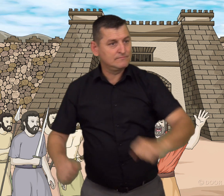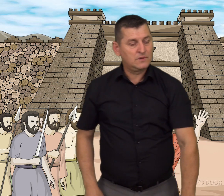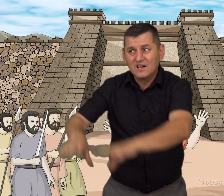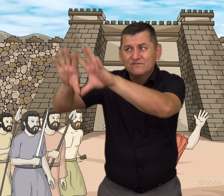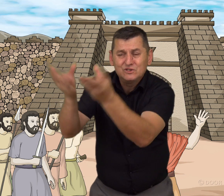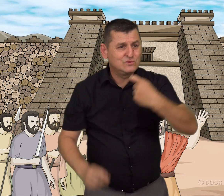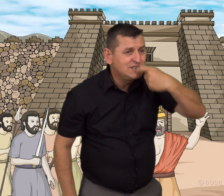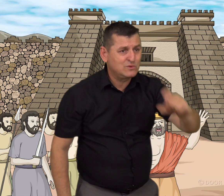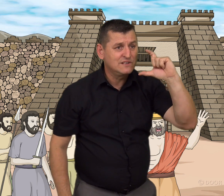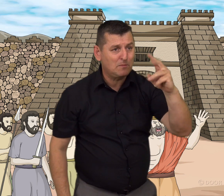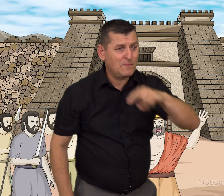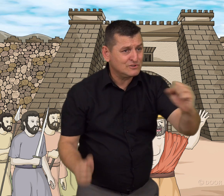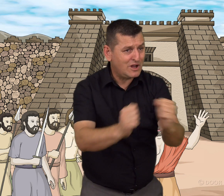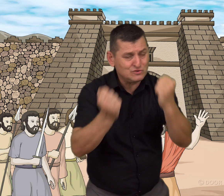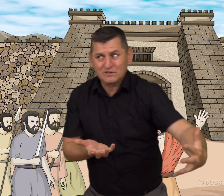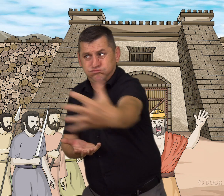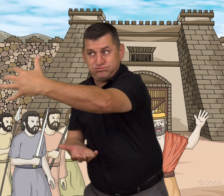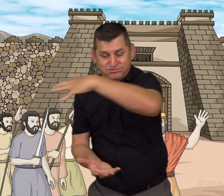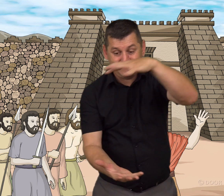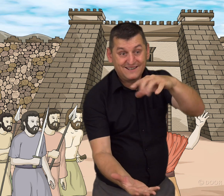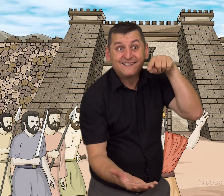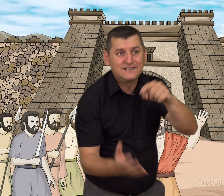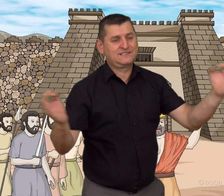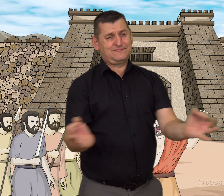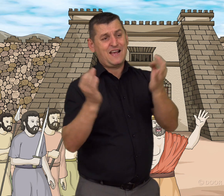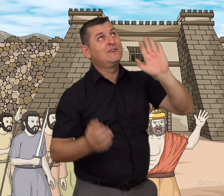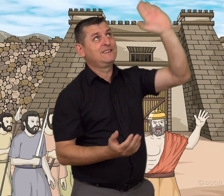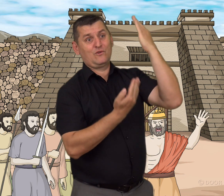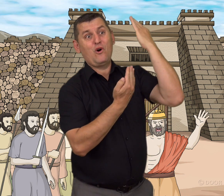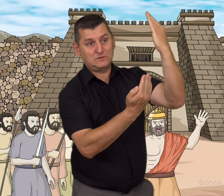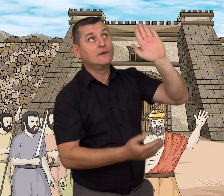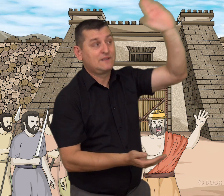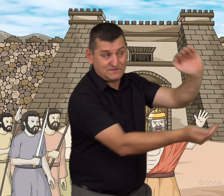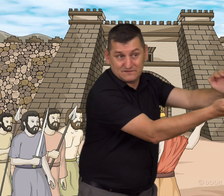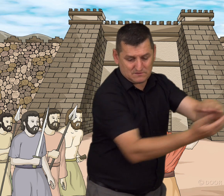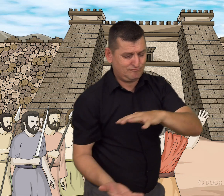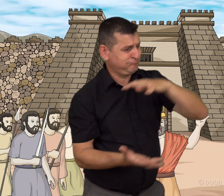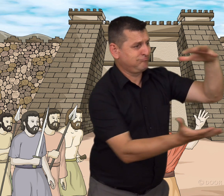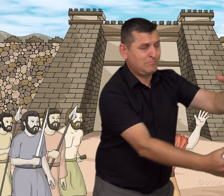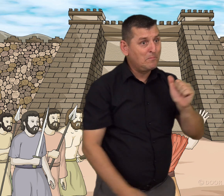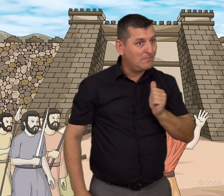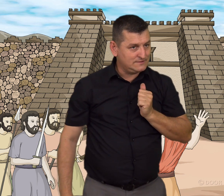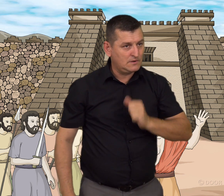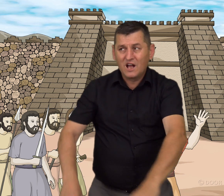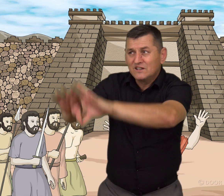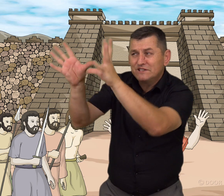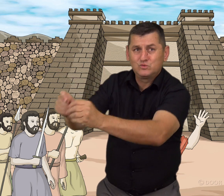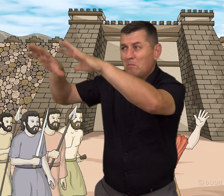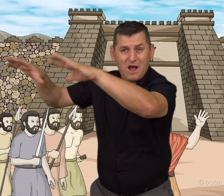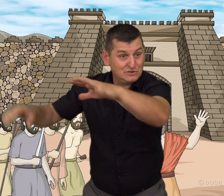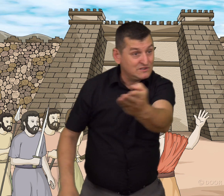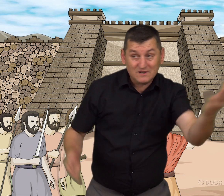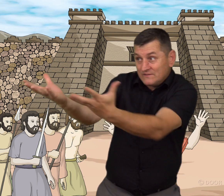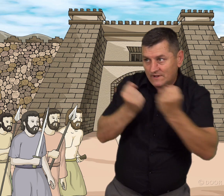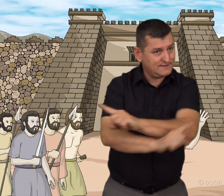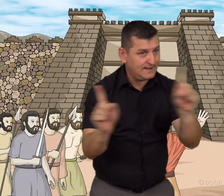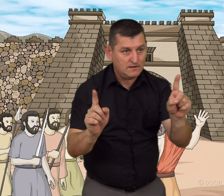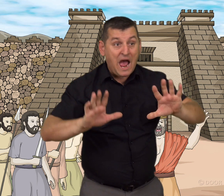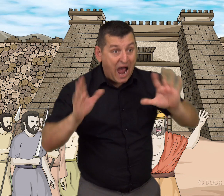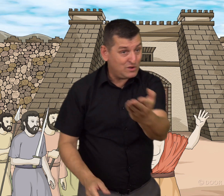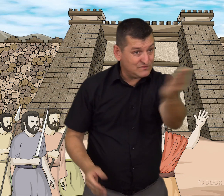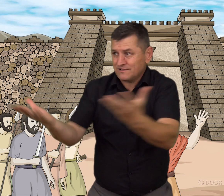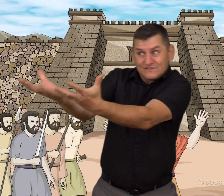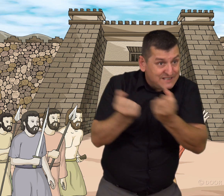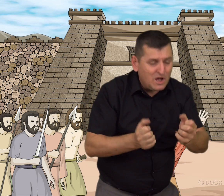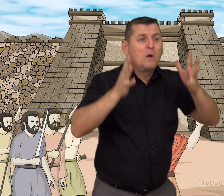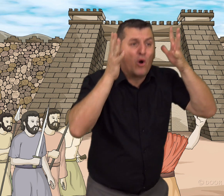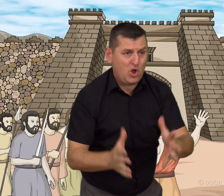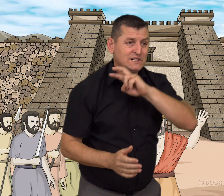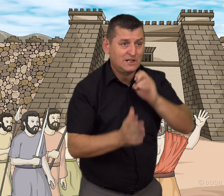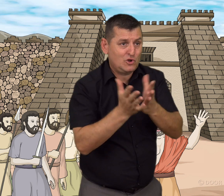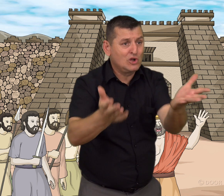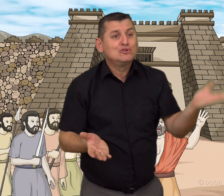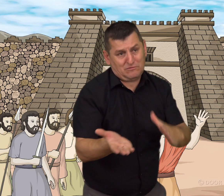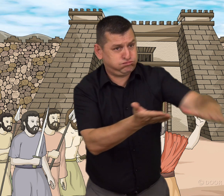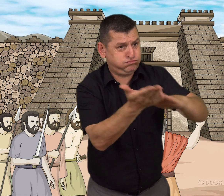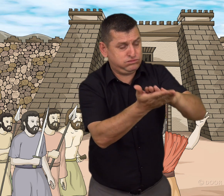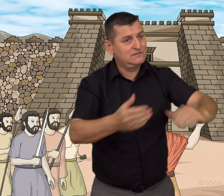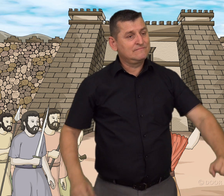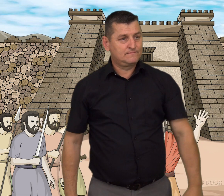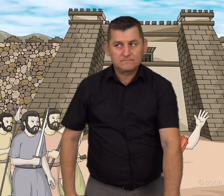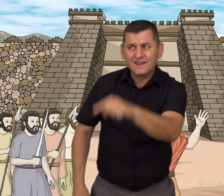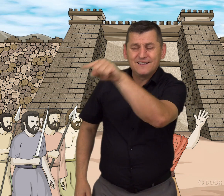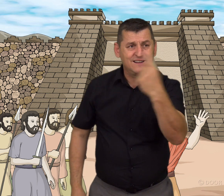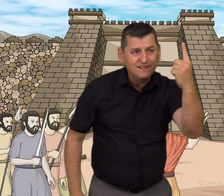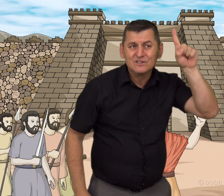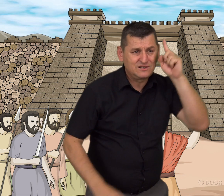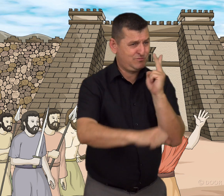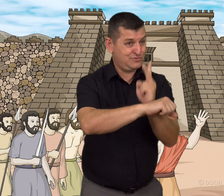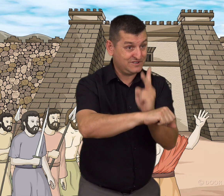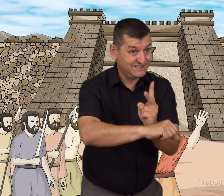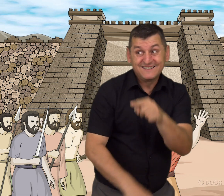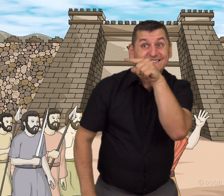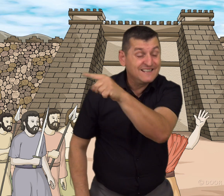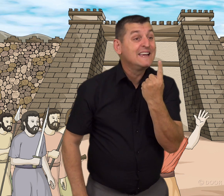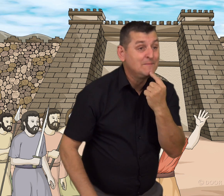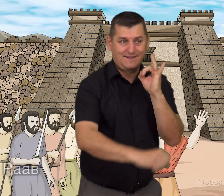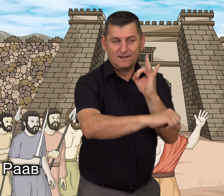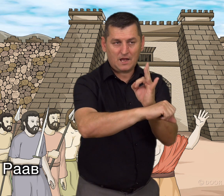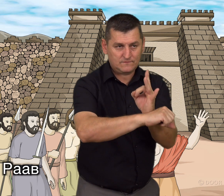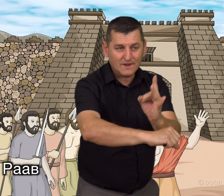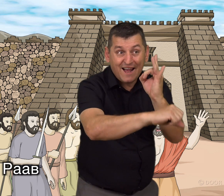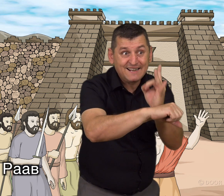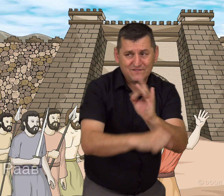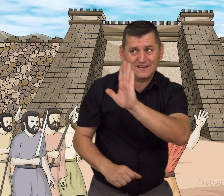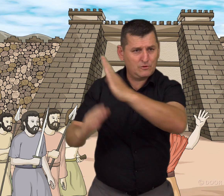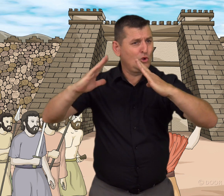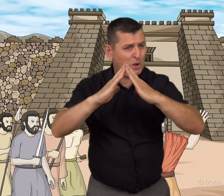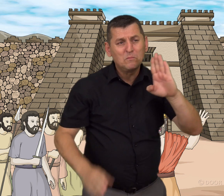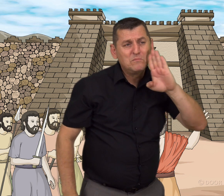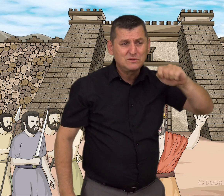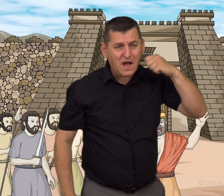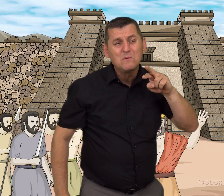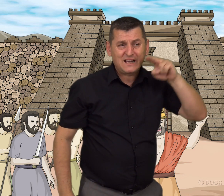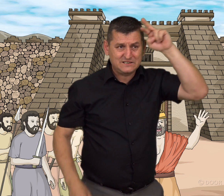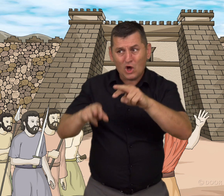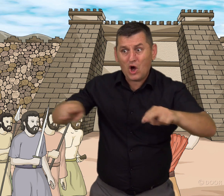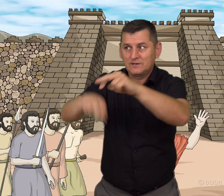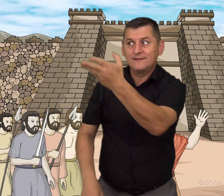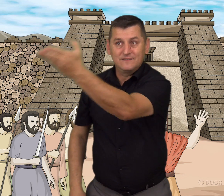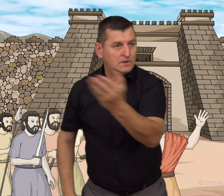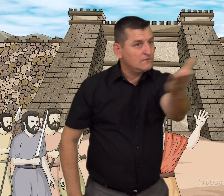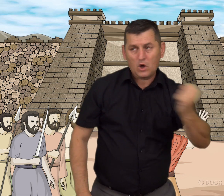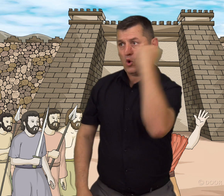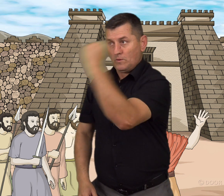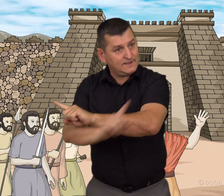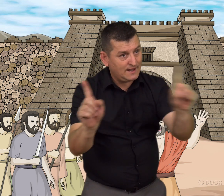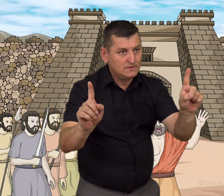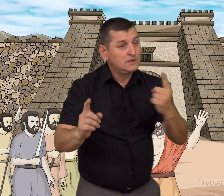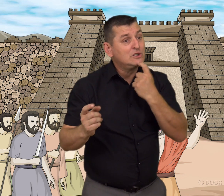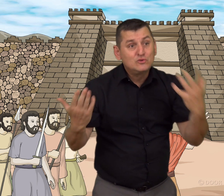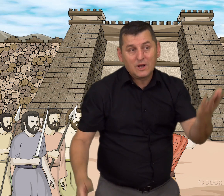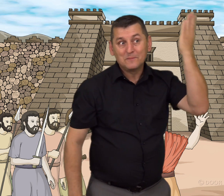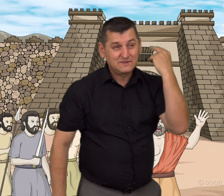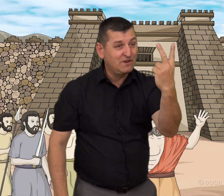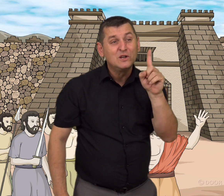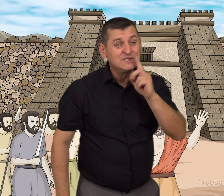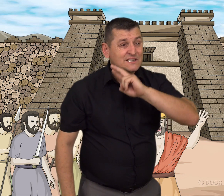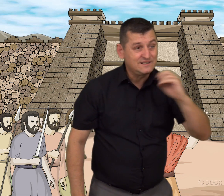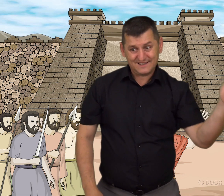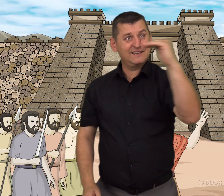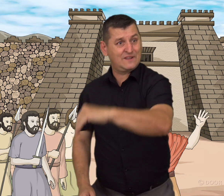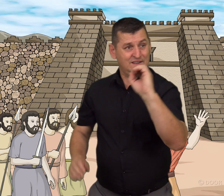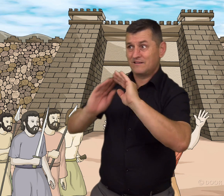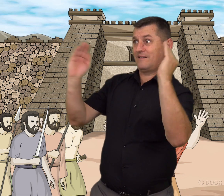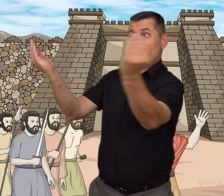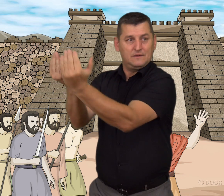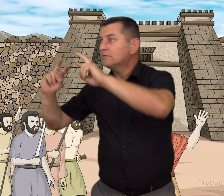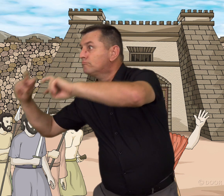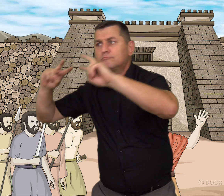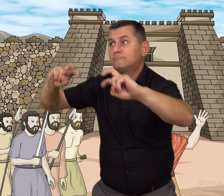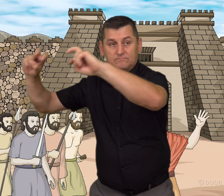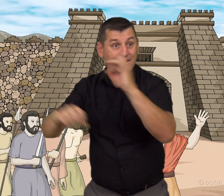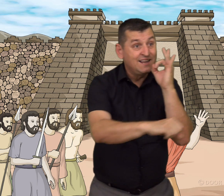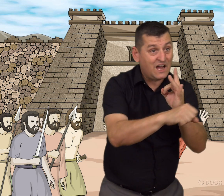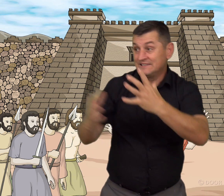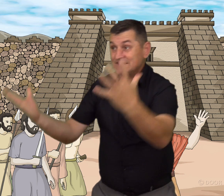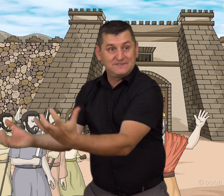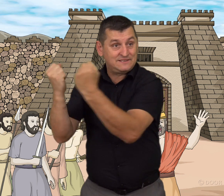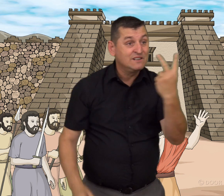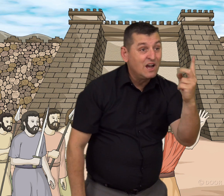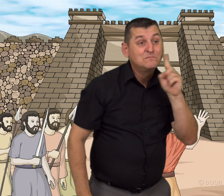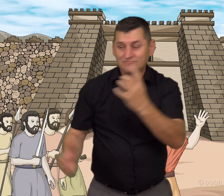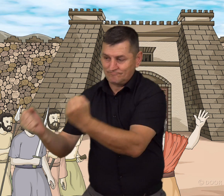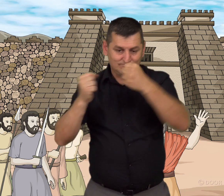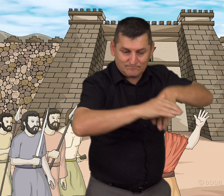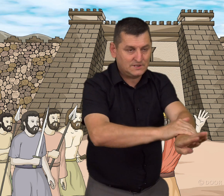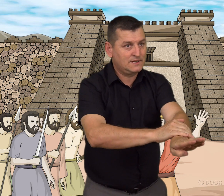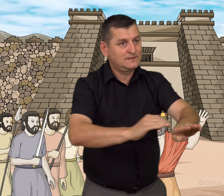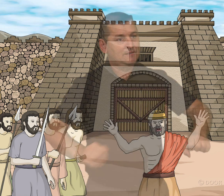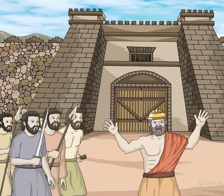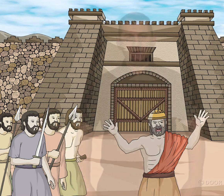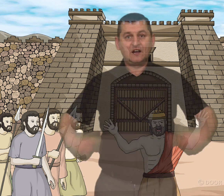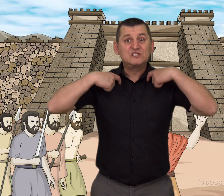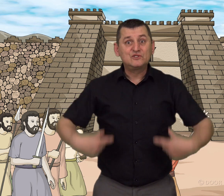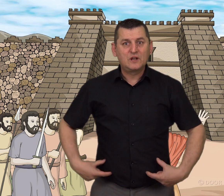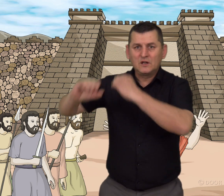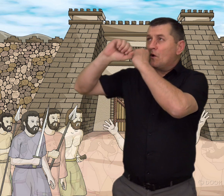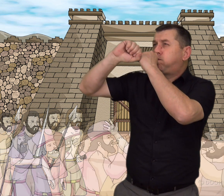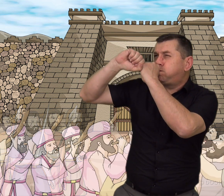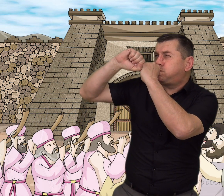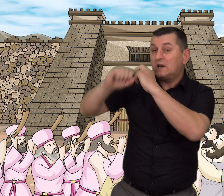Only Rahab the prostitute and all those with her in her house will live, because she hid the spies we sent. But keep away from the things devoted to destruction, lest you yourself be set apart for destruction. If you take any of these, you will set apart the camp of Israel for destruction and bring disaster upon it. For all the silver and gold and all the articles of bronze and iron are holy to the LORD; they must go into His treasury.”